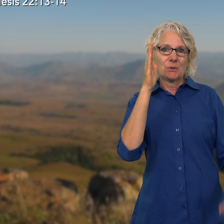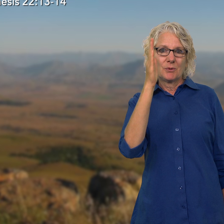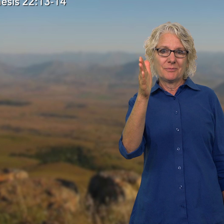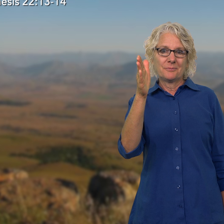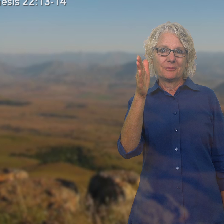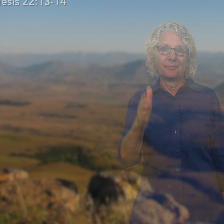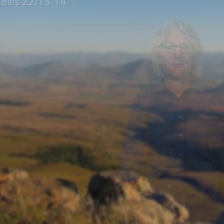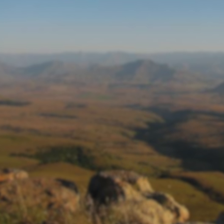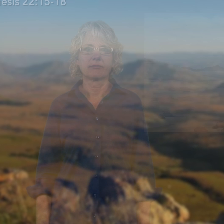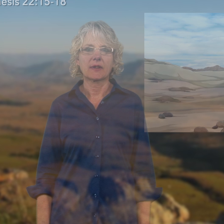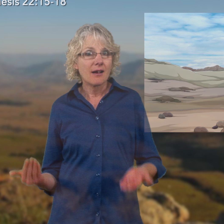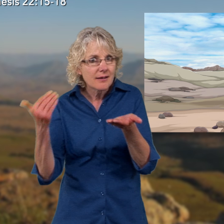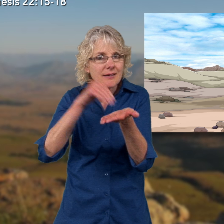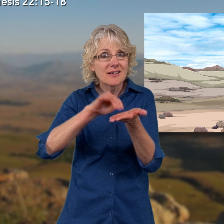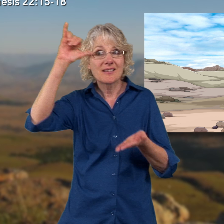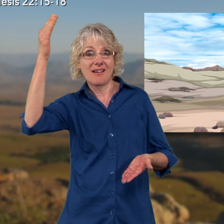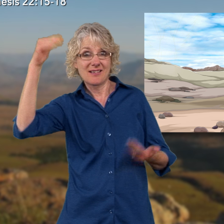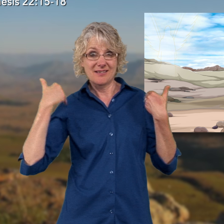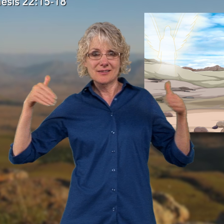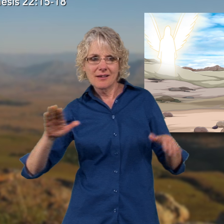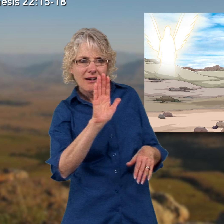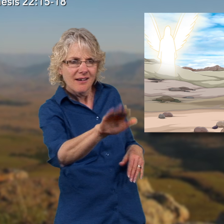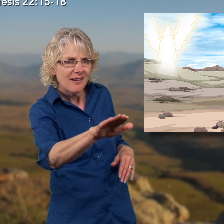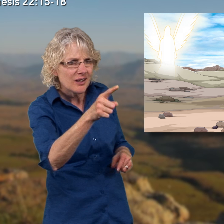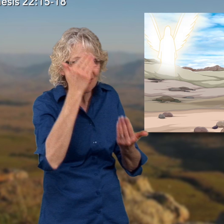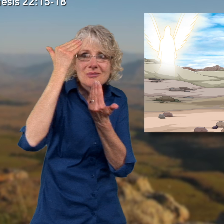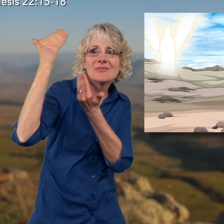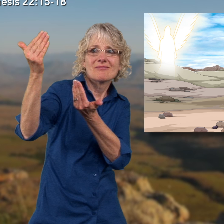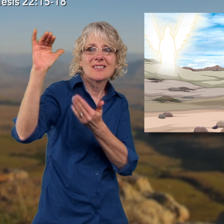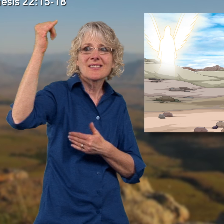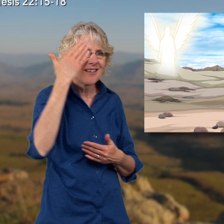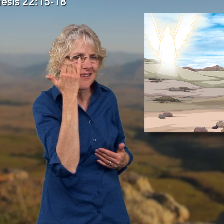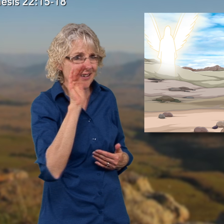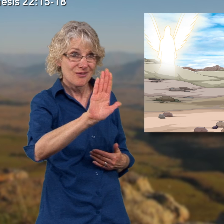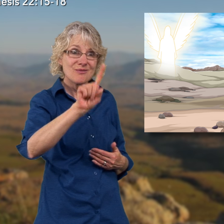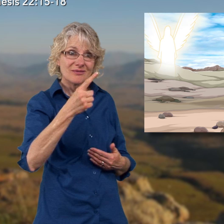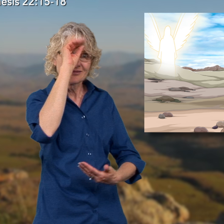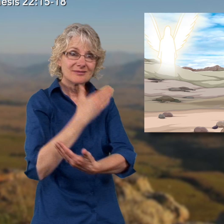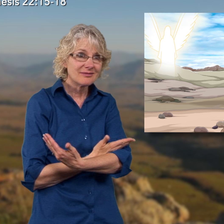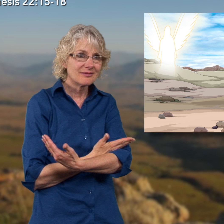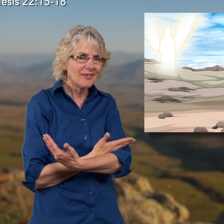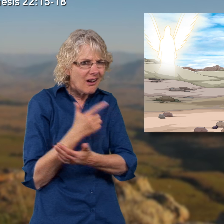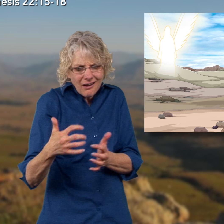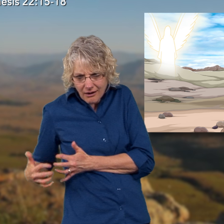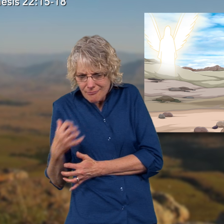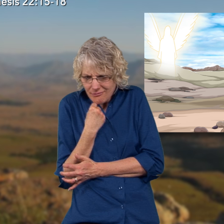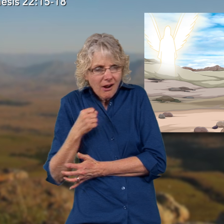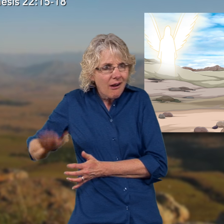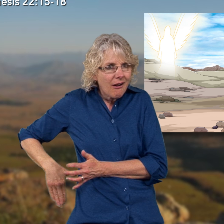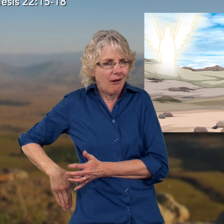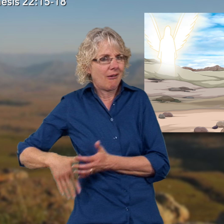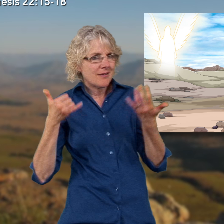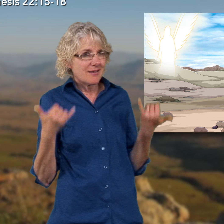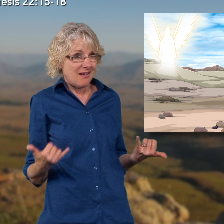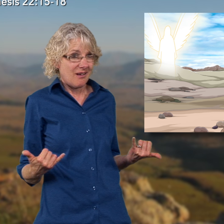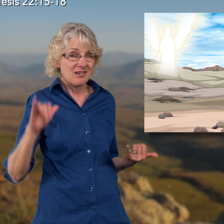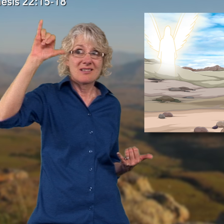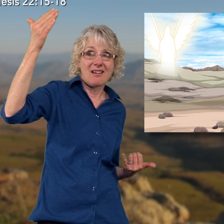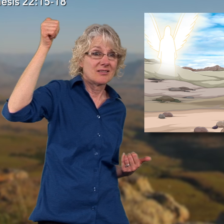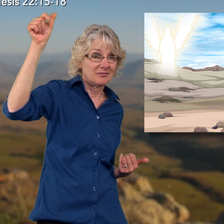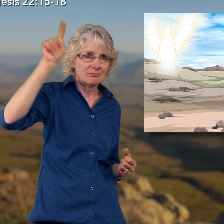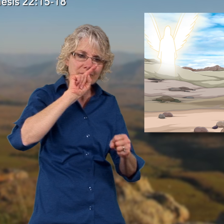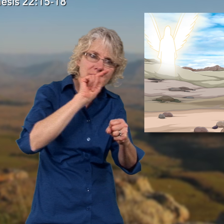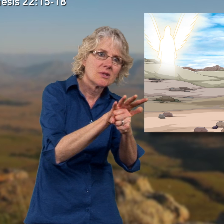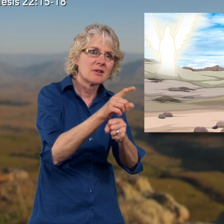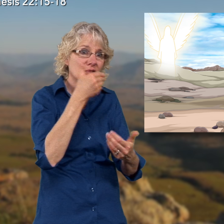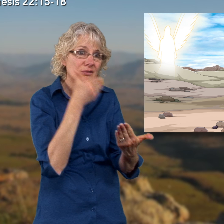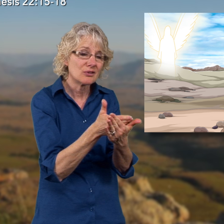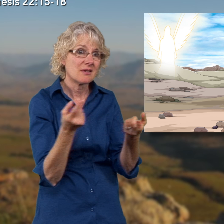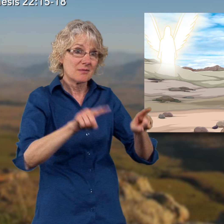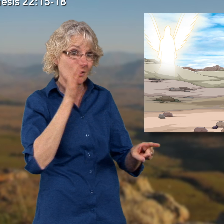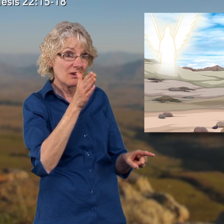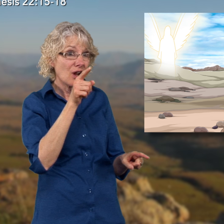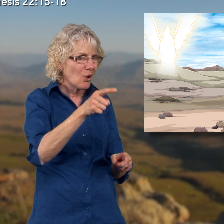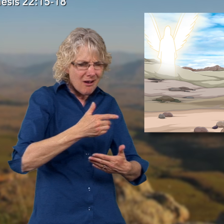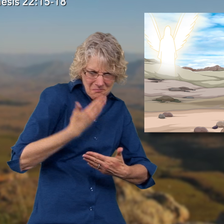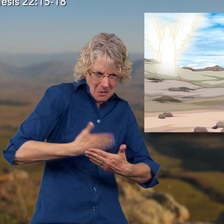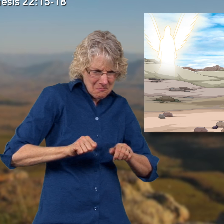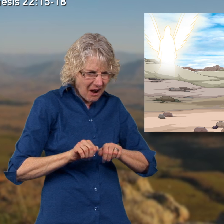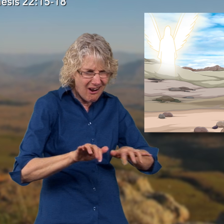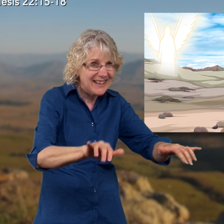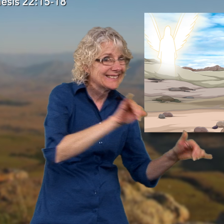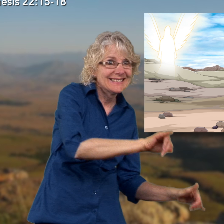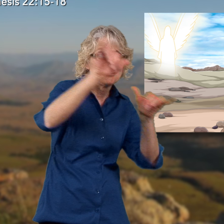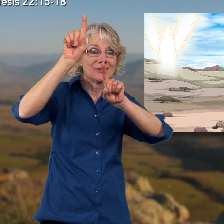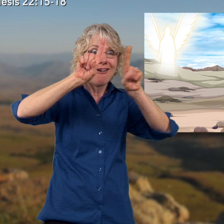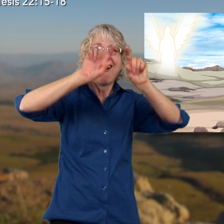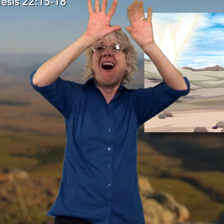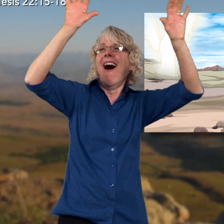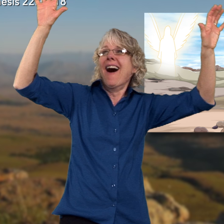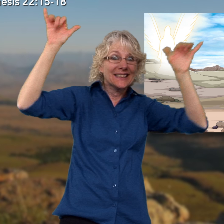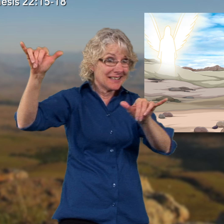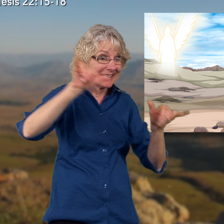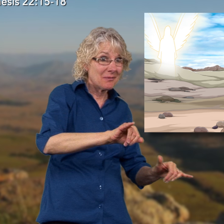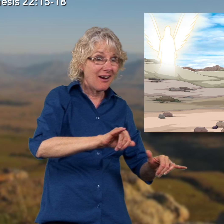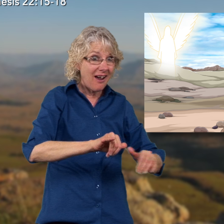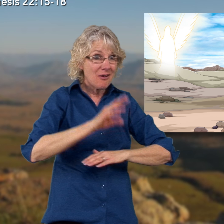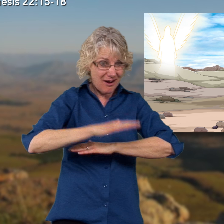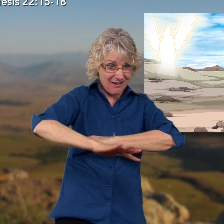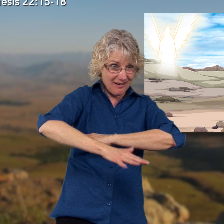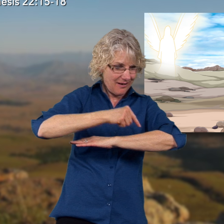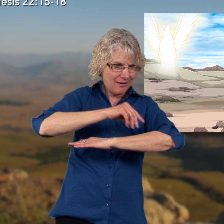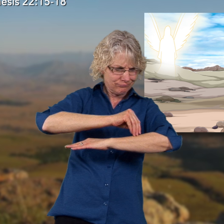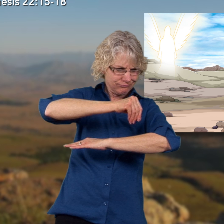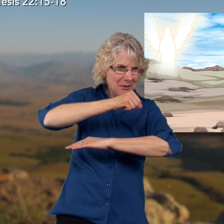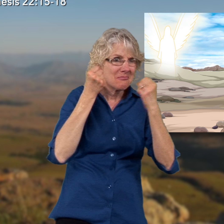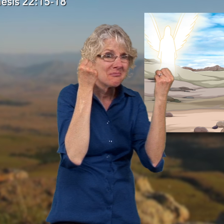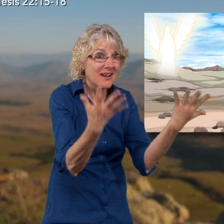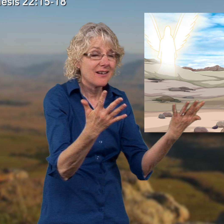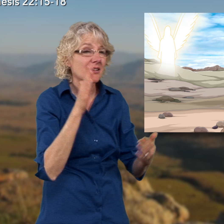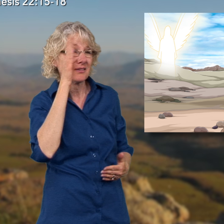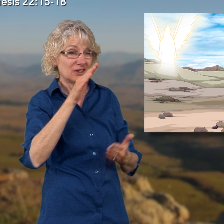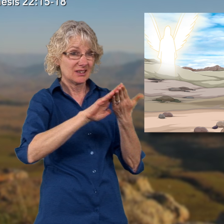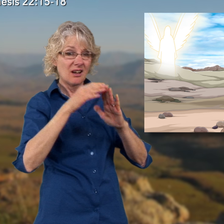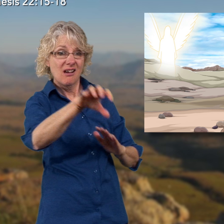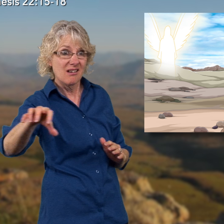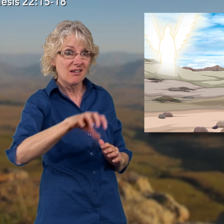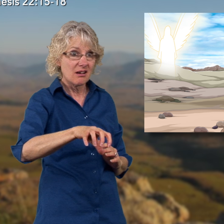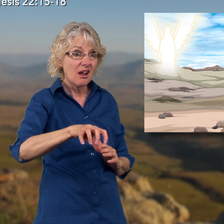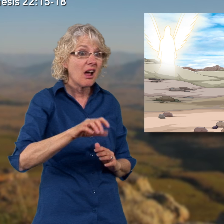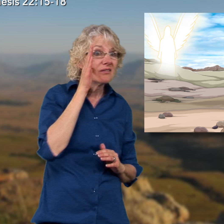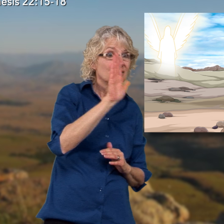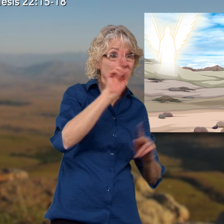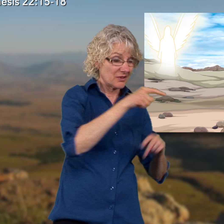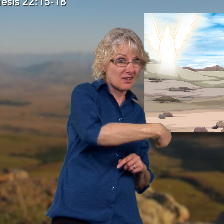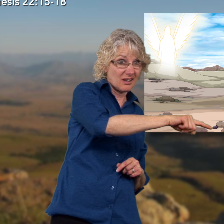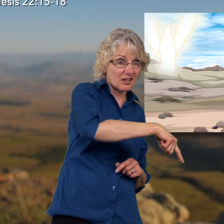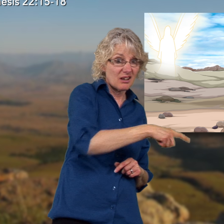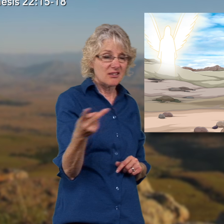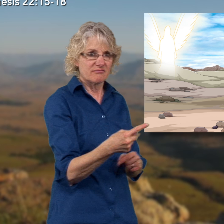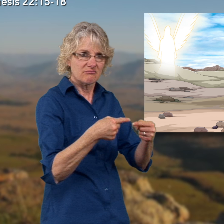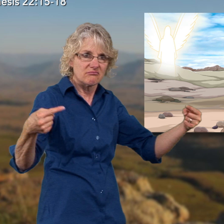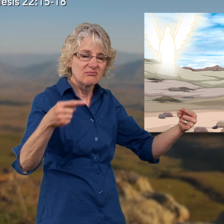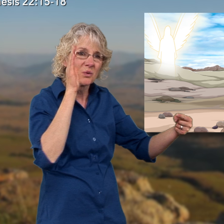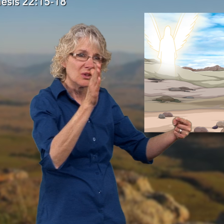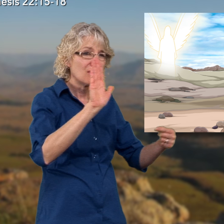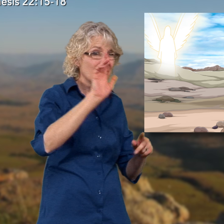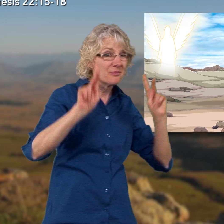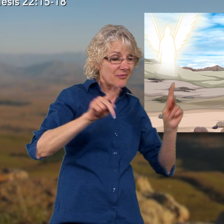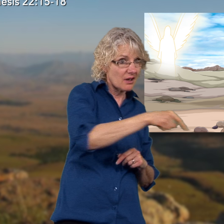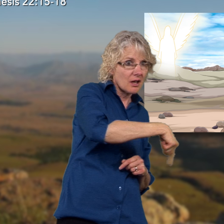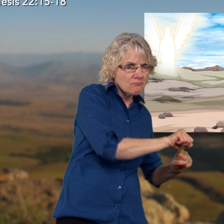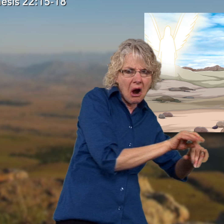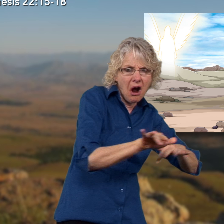And the angel of the LORD called to Abraham from heaven a second time, saying, “By Myself I have sworn, declares the LORD, that because you have done this and have not withheld your only son, I will surely bless you, and I will multiply your descendants like the stars in the sky and the sand on the seashore.